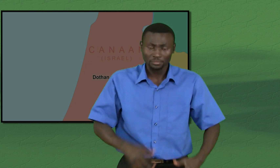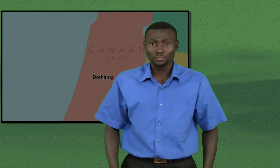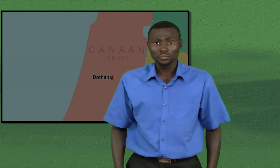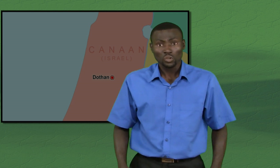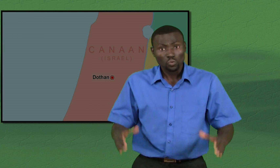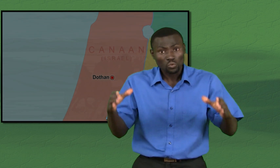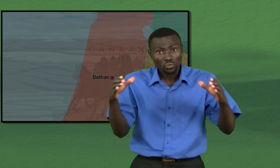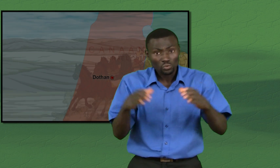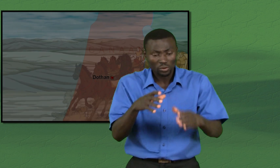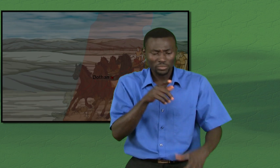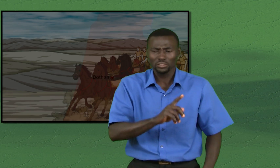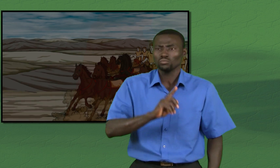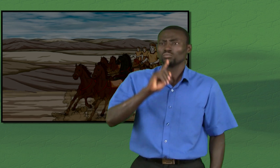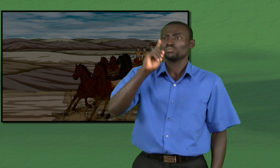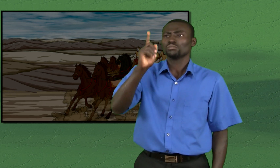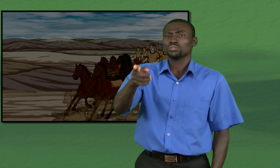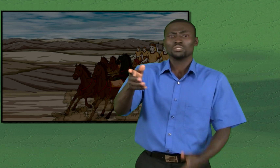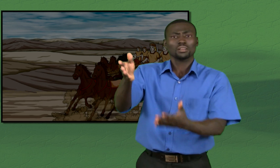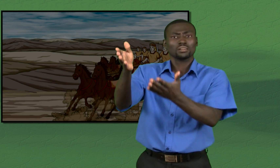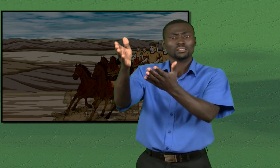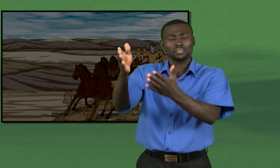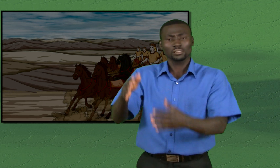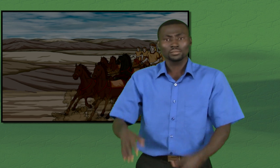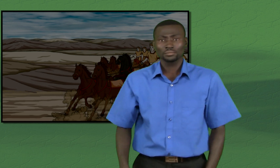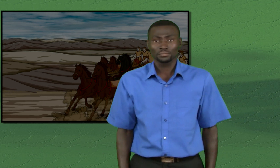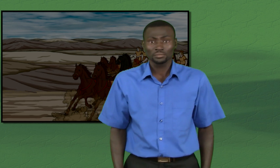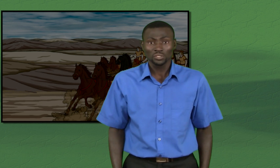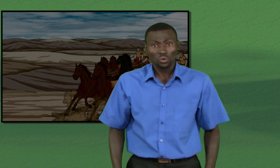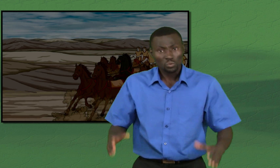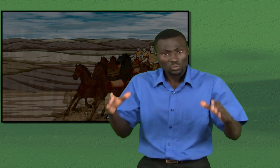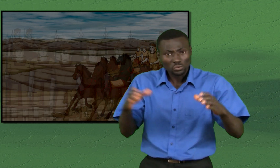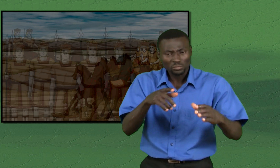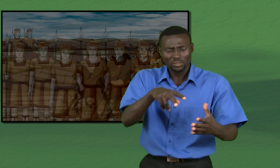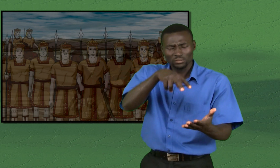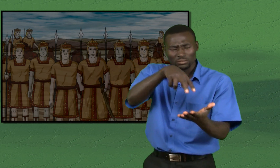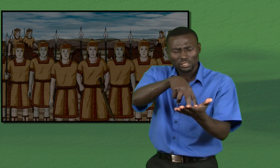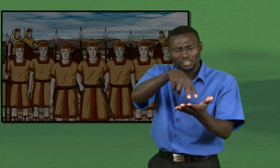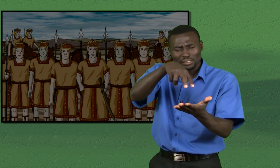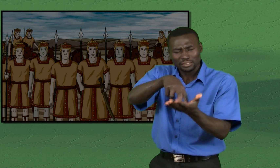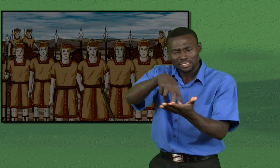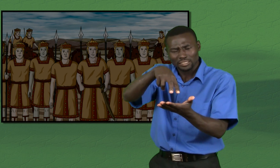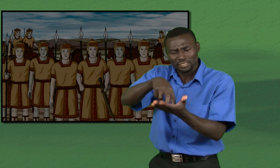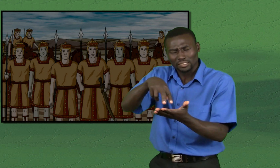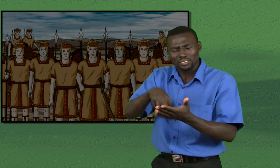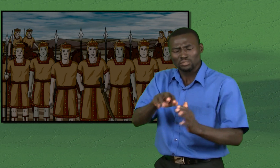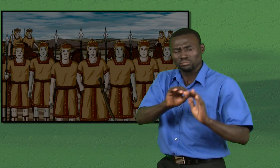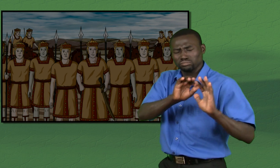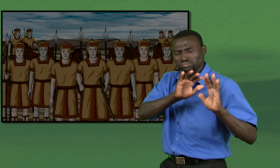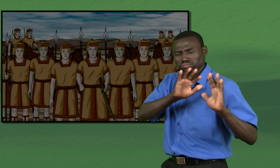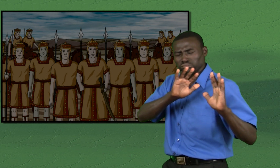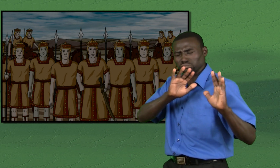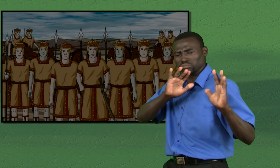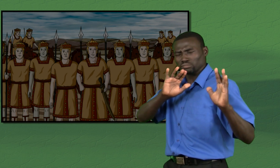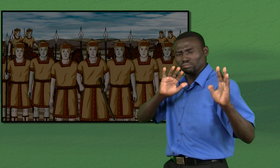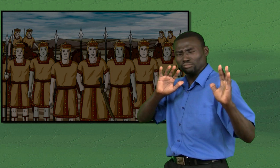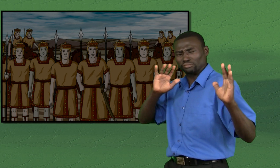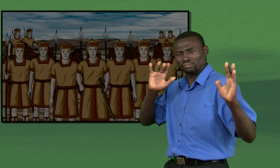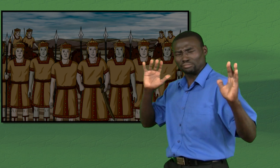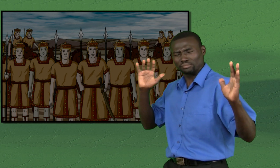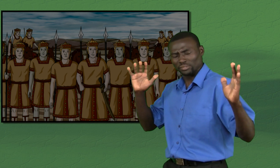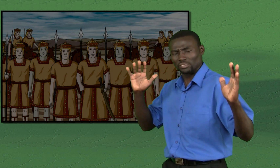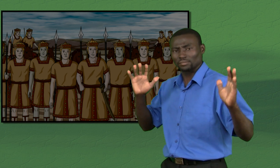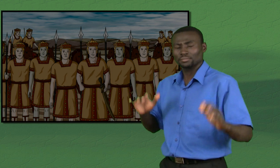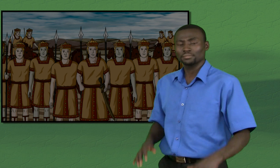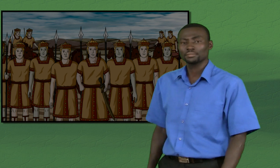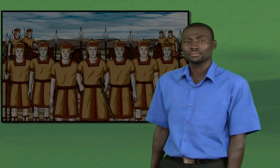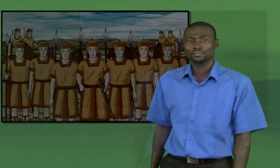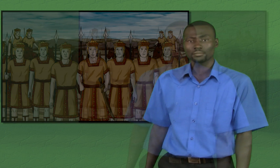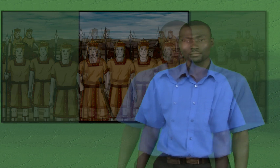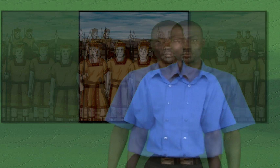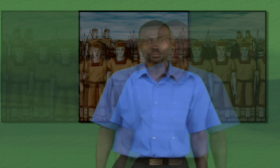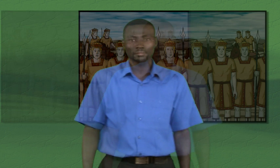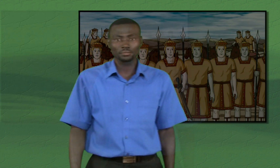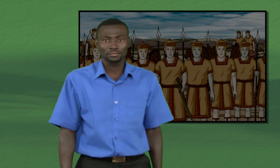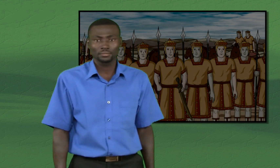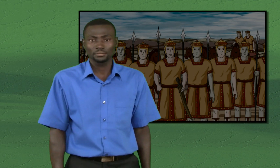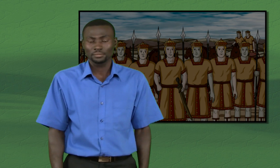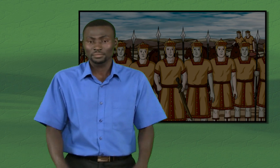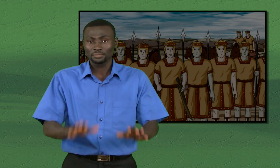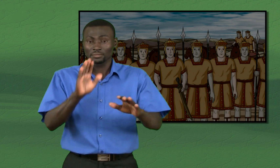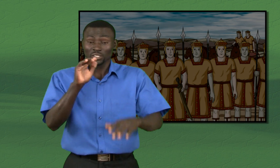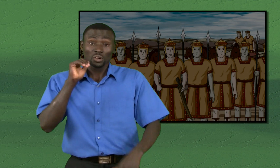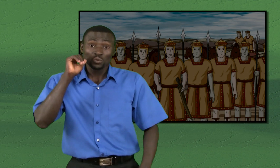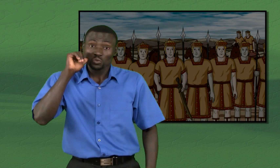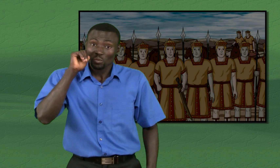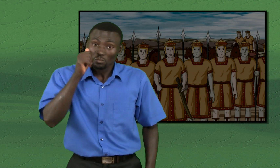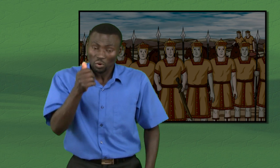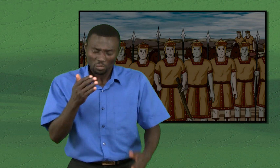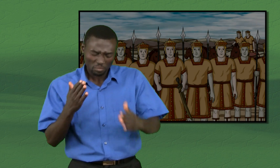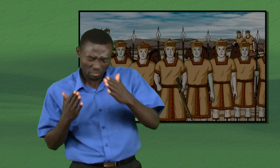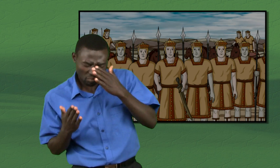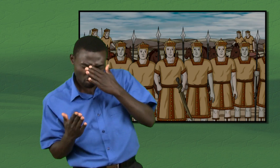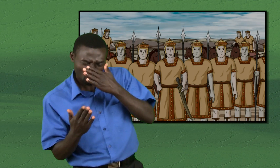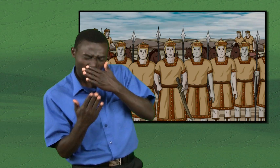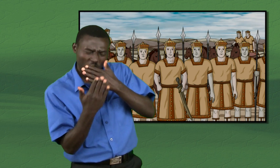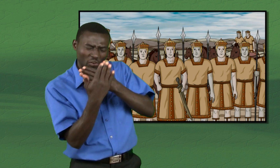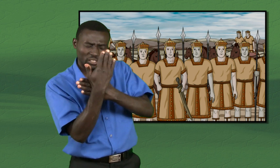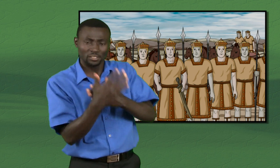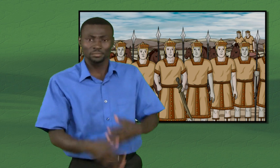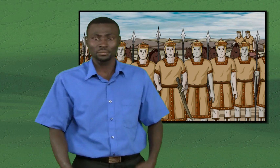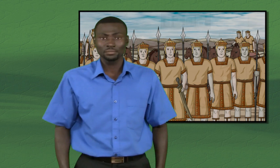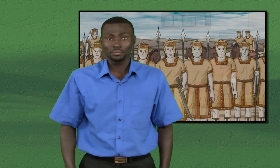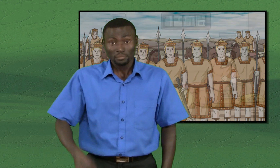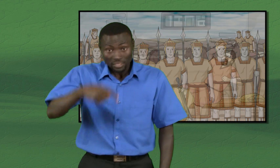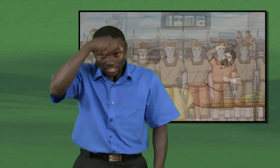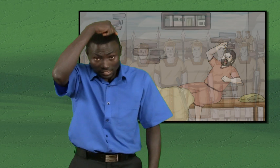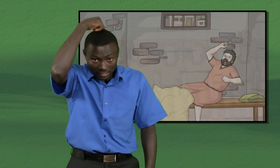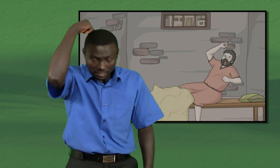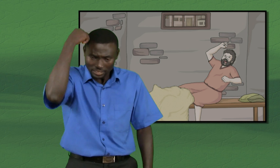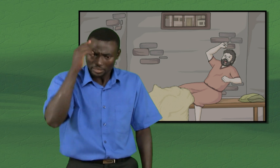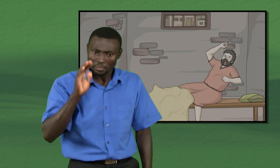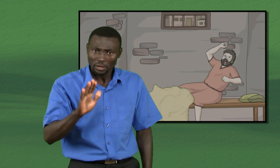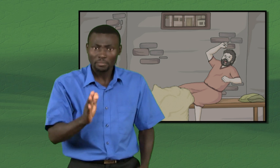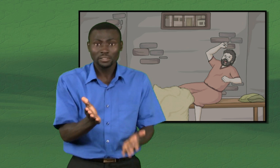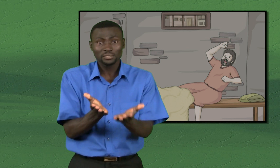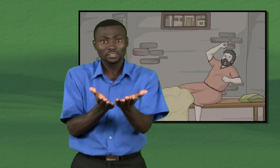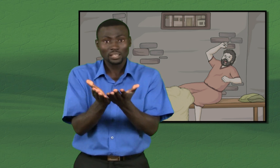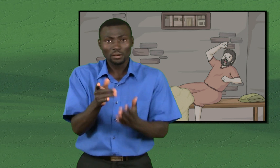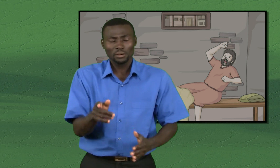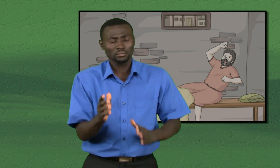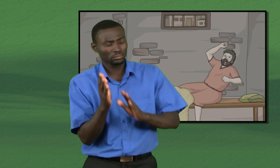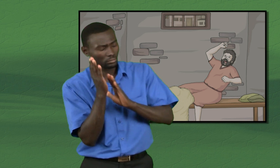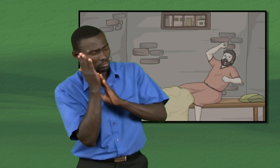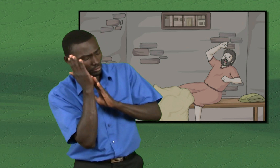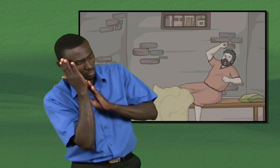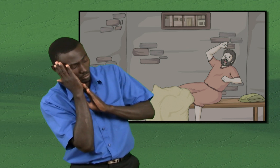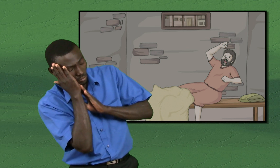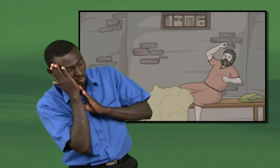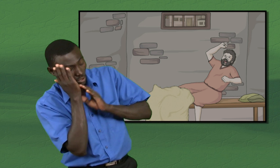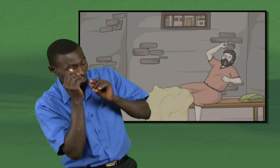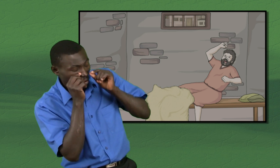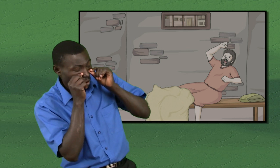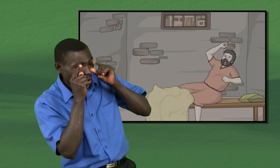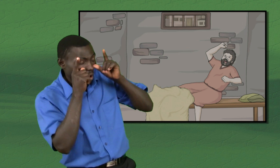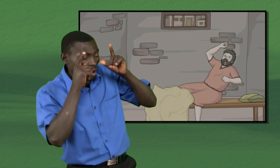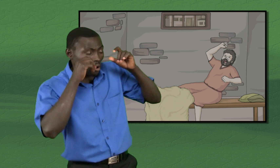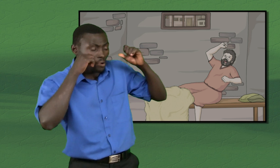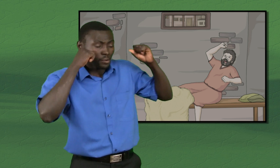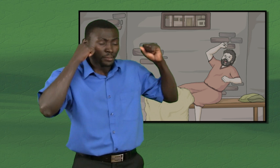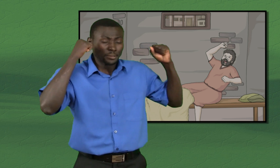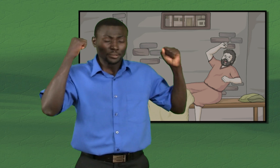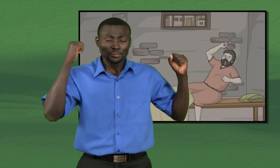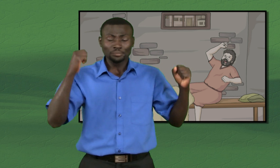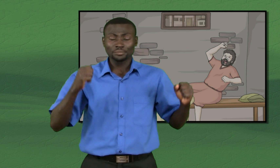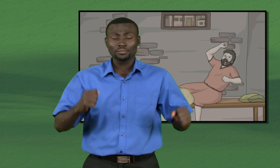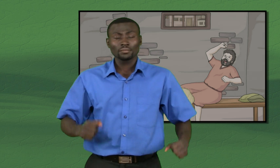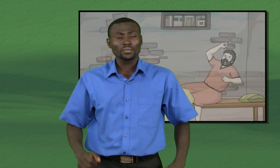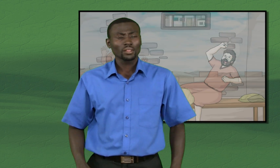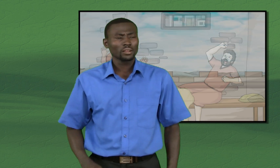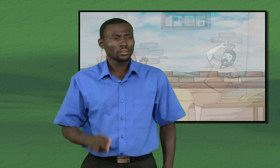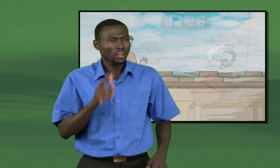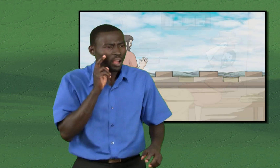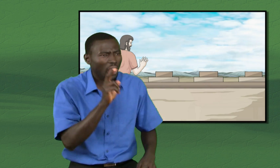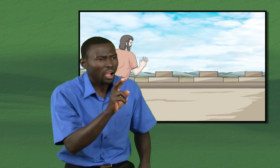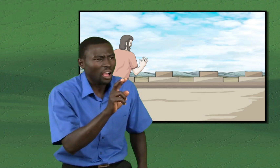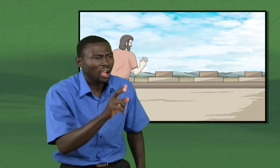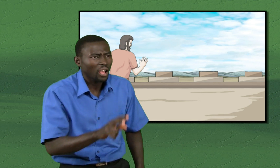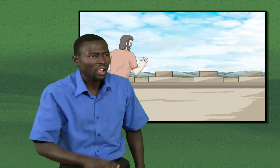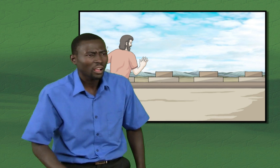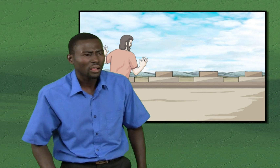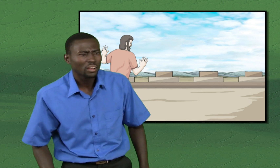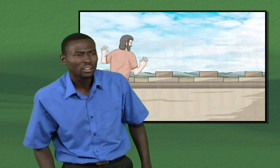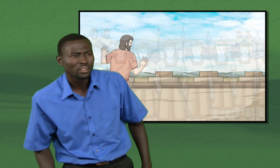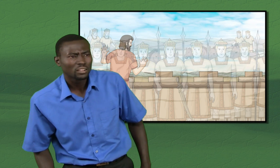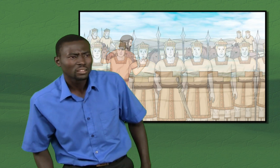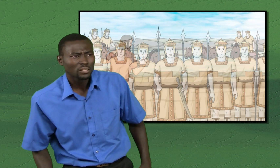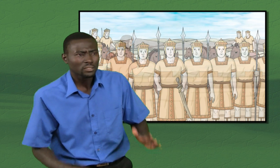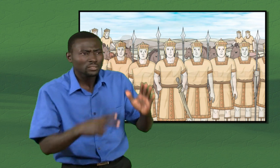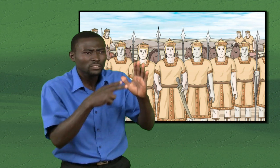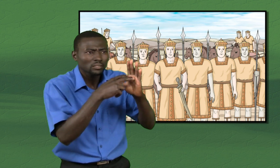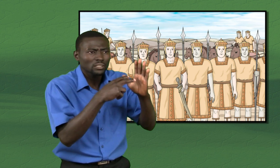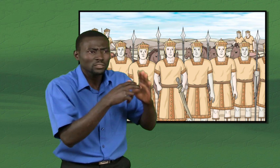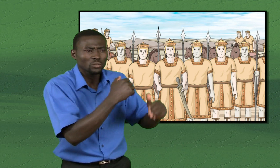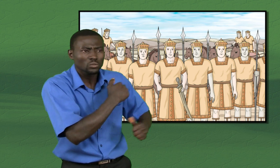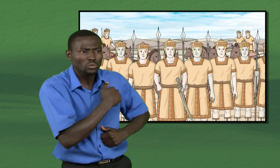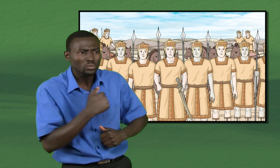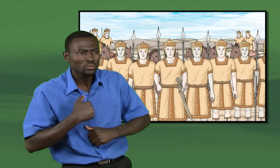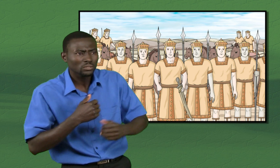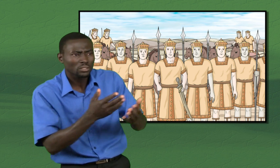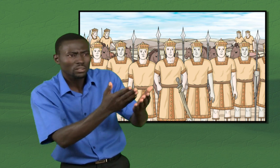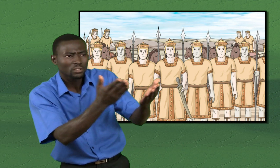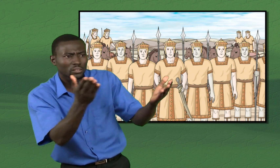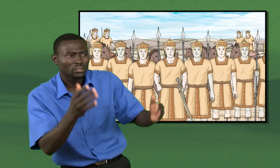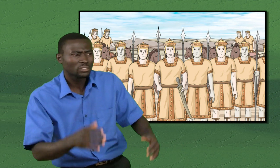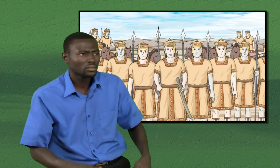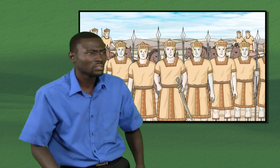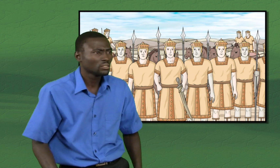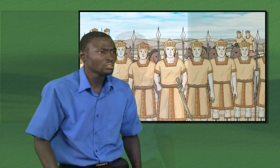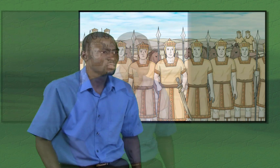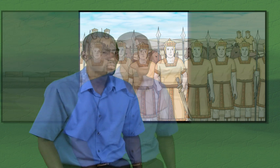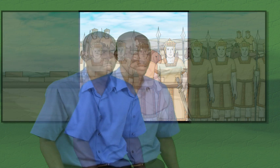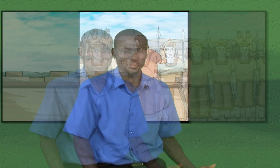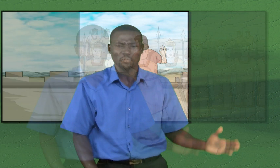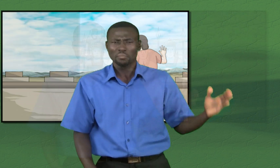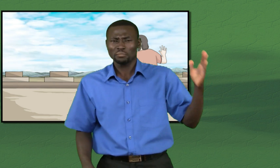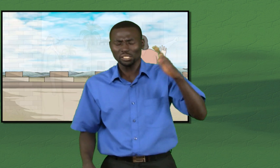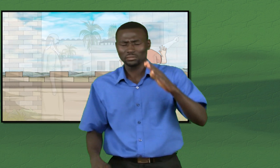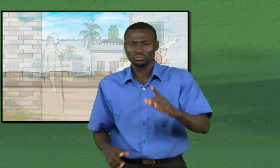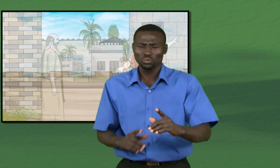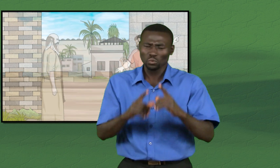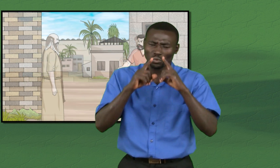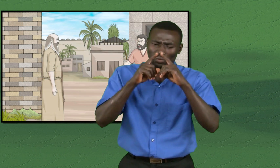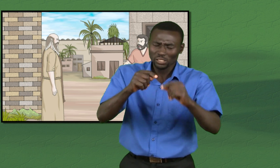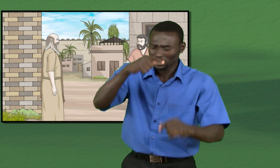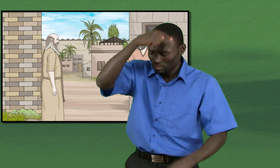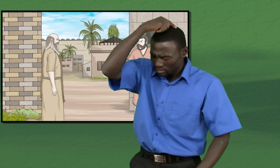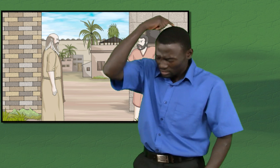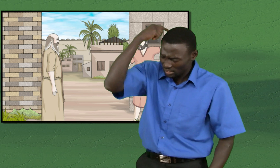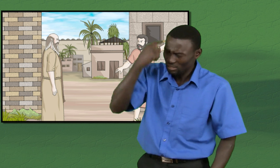They went there by night and surrounded the city. When the servant of the man of God got up and went out early in the morning, an army with horses and chariots had surrounded the city.